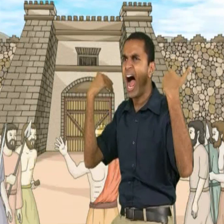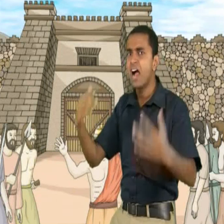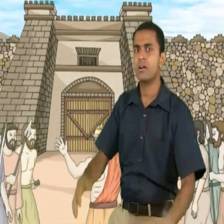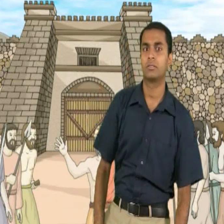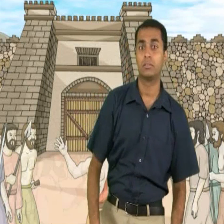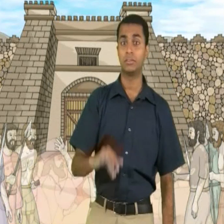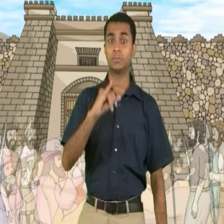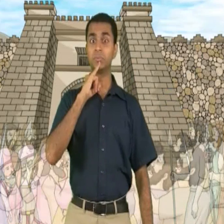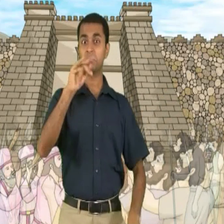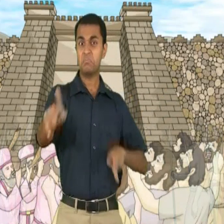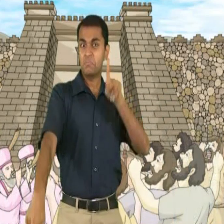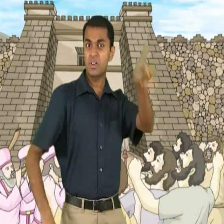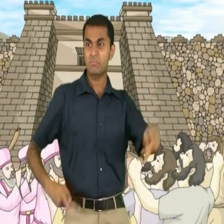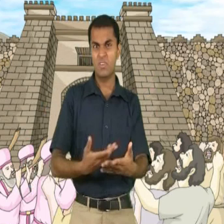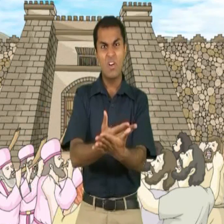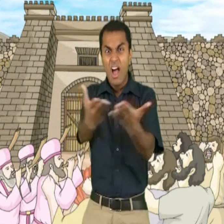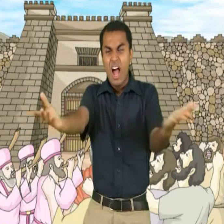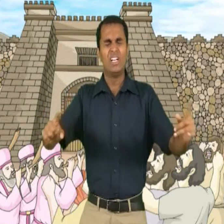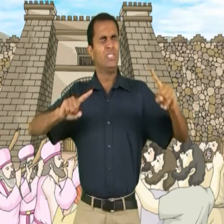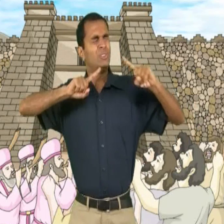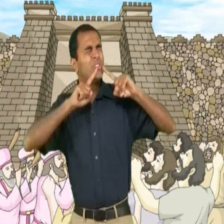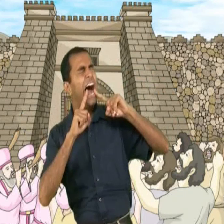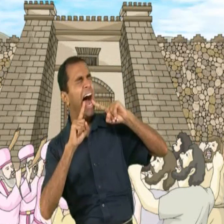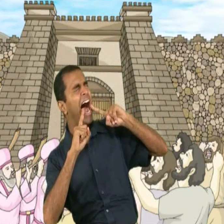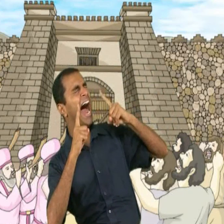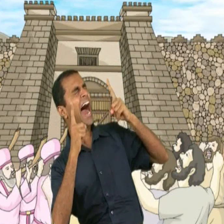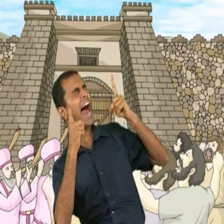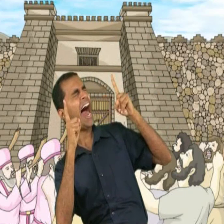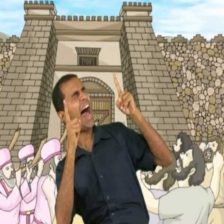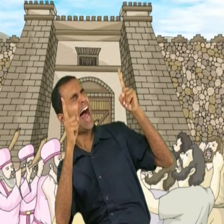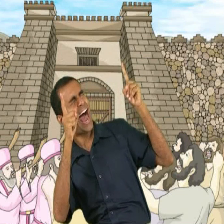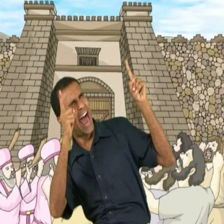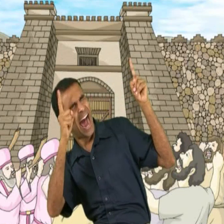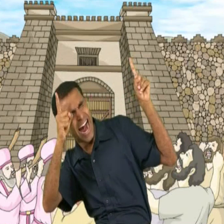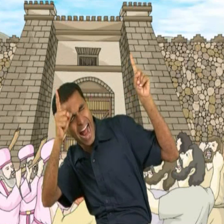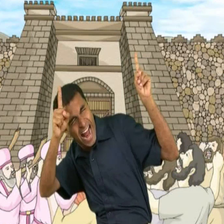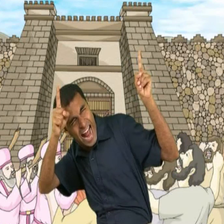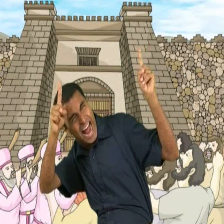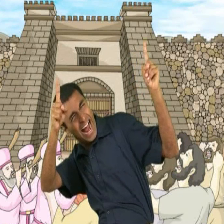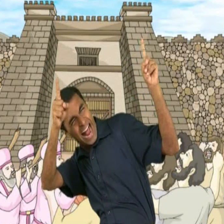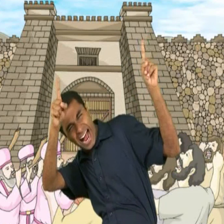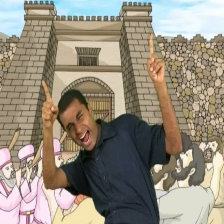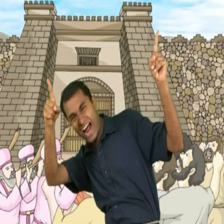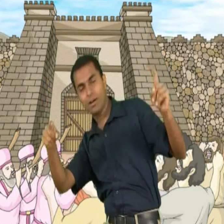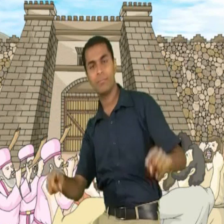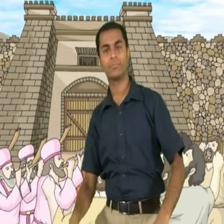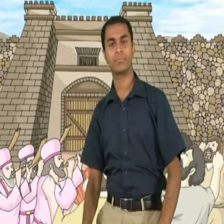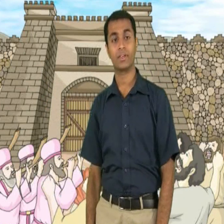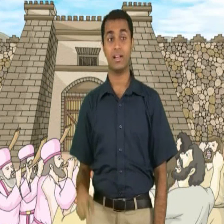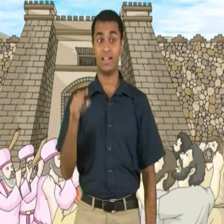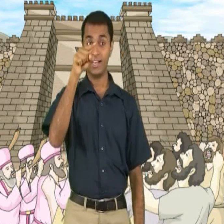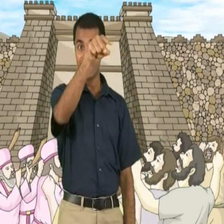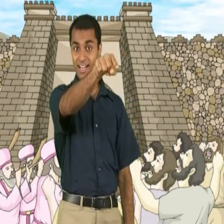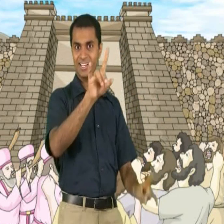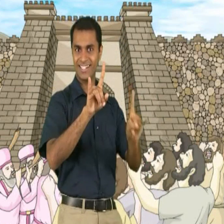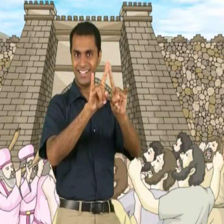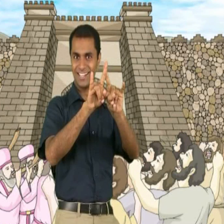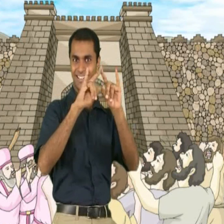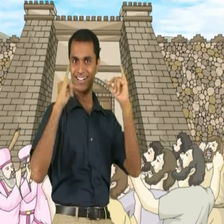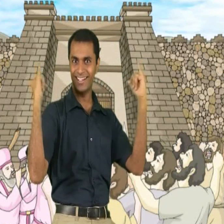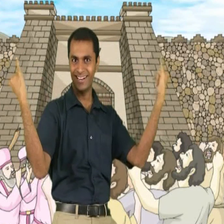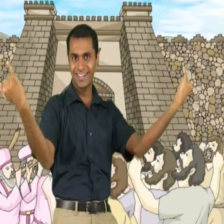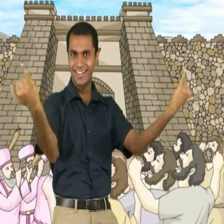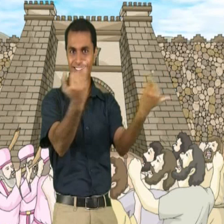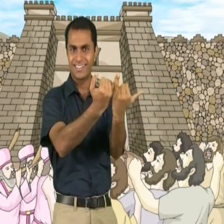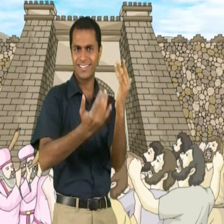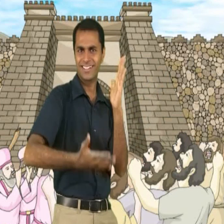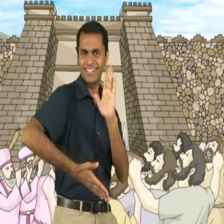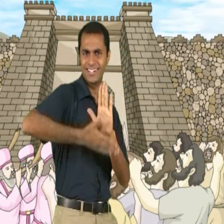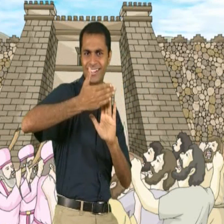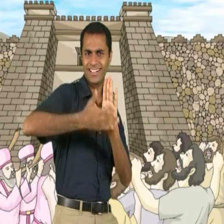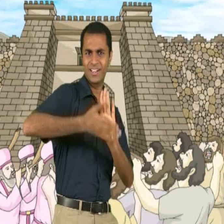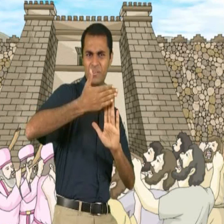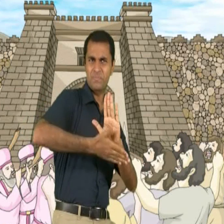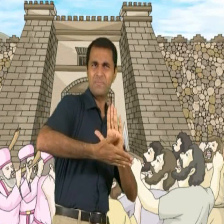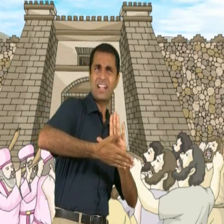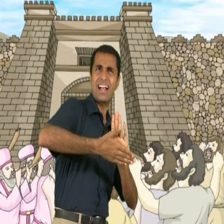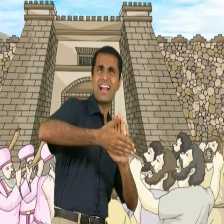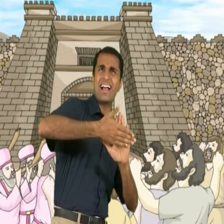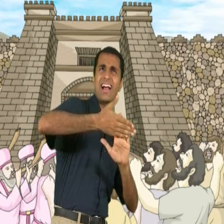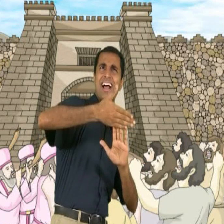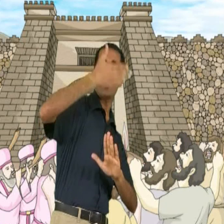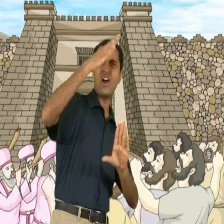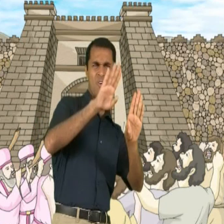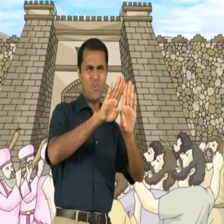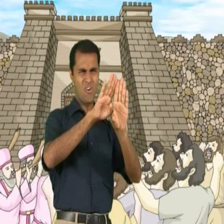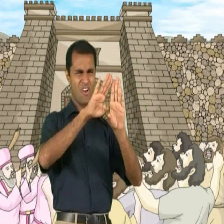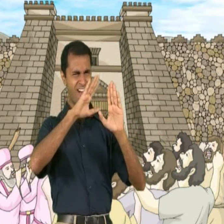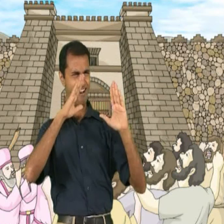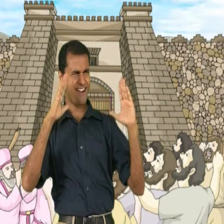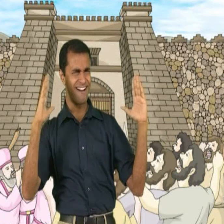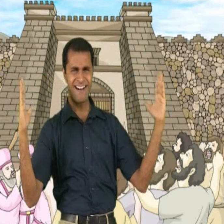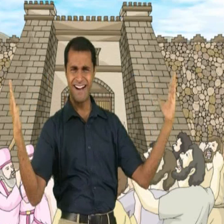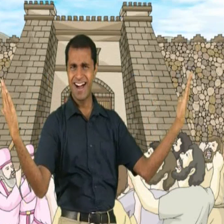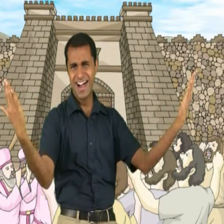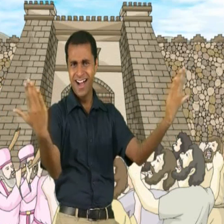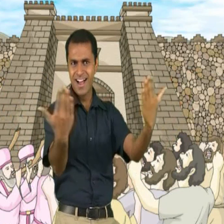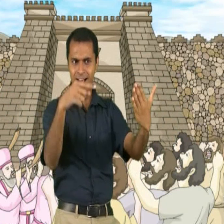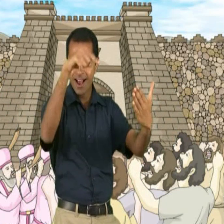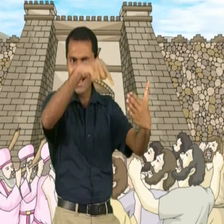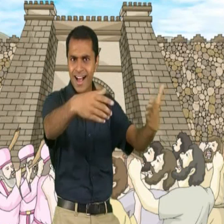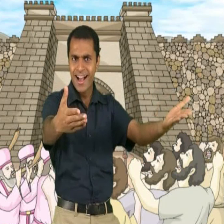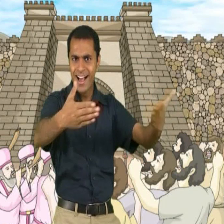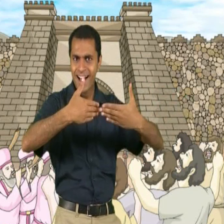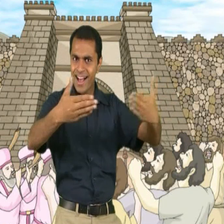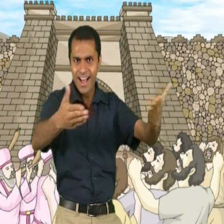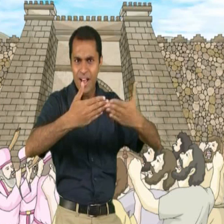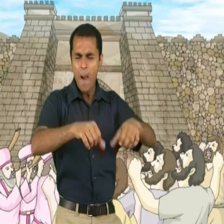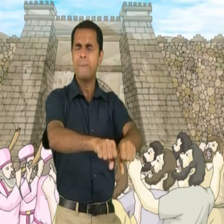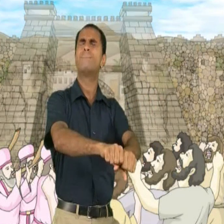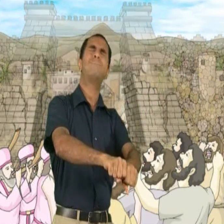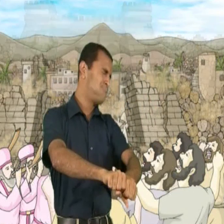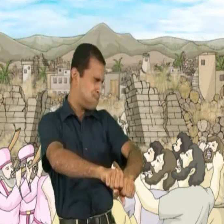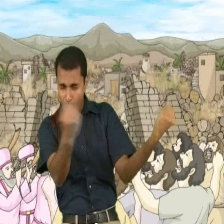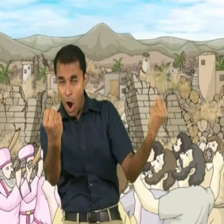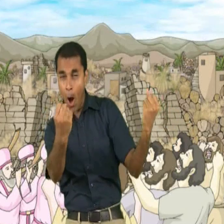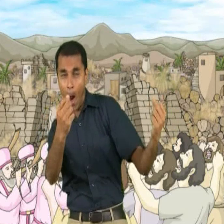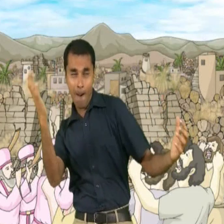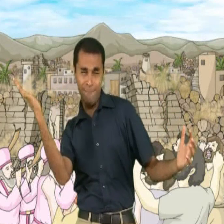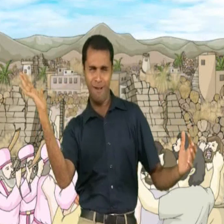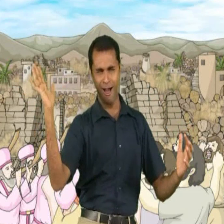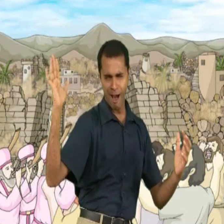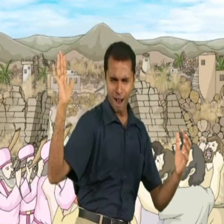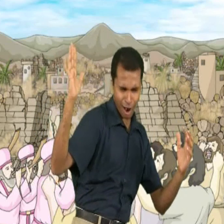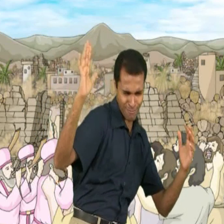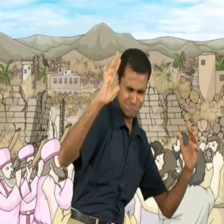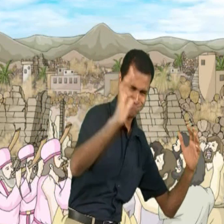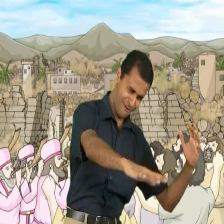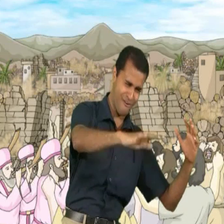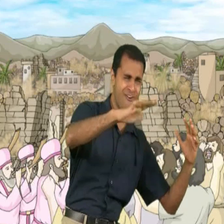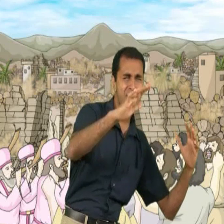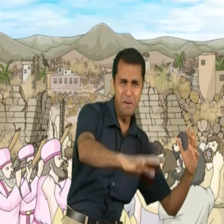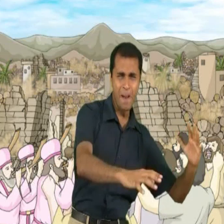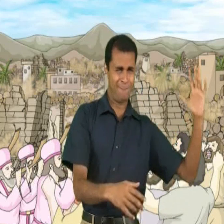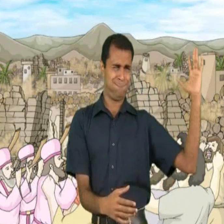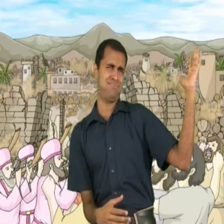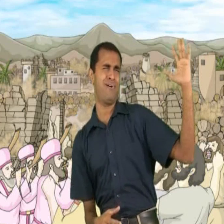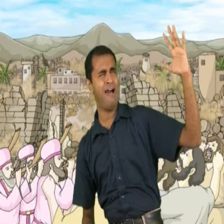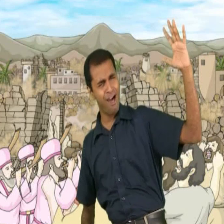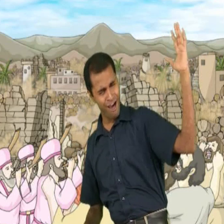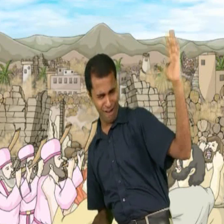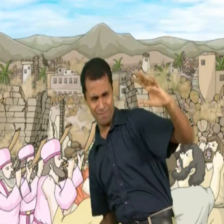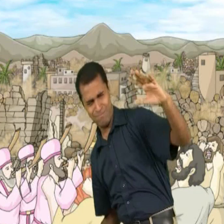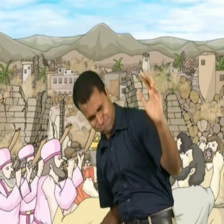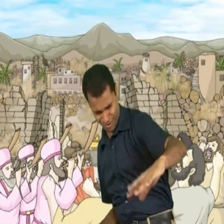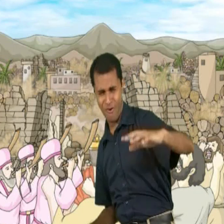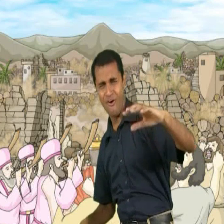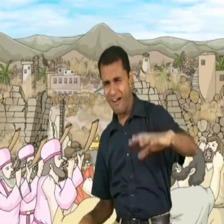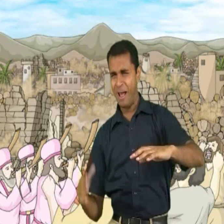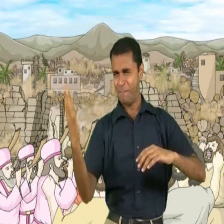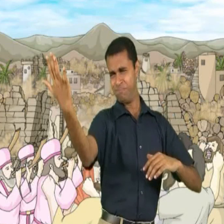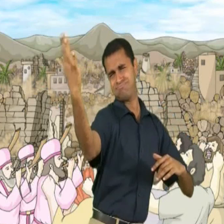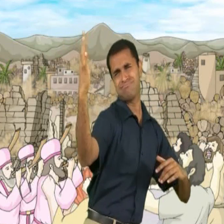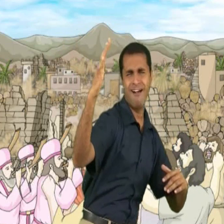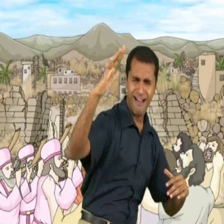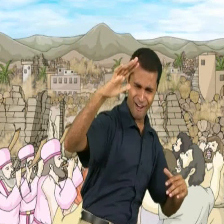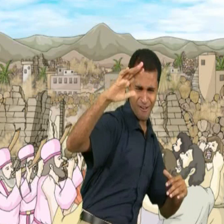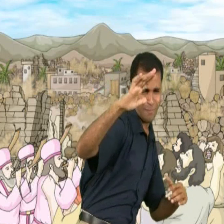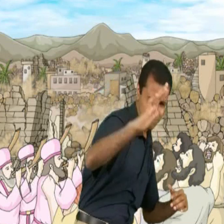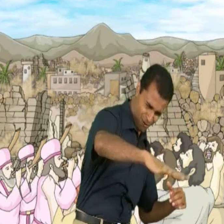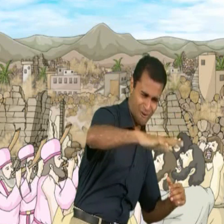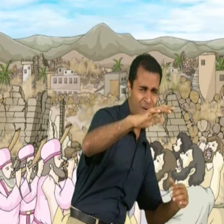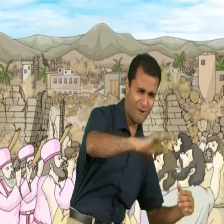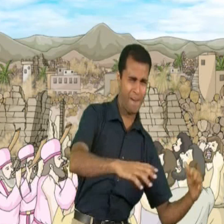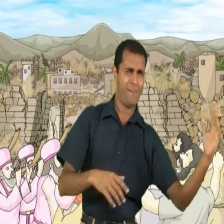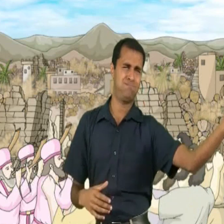So when the rams’ horns sounded, the people shouted.